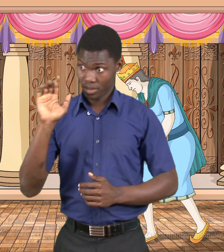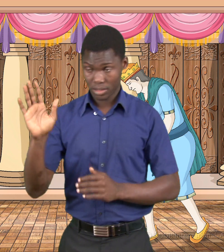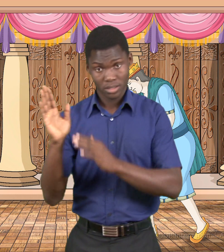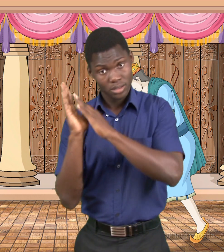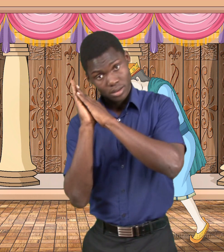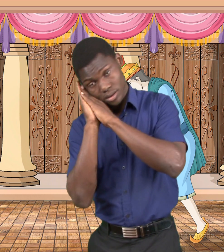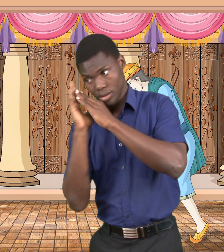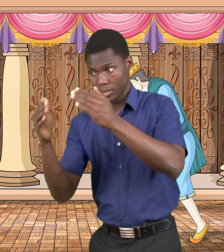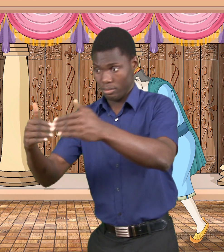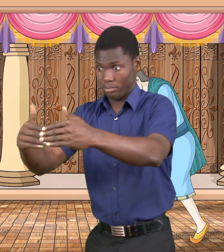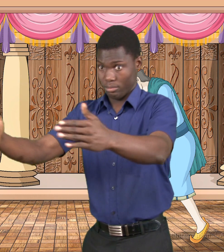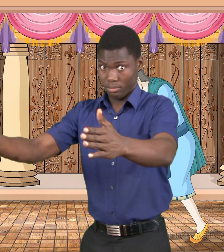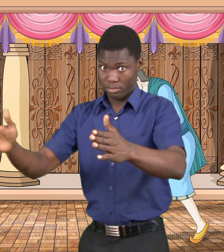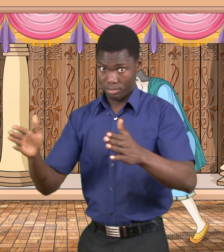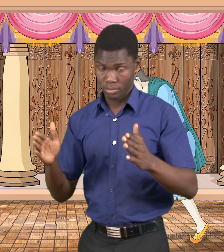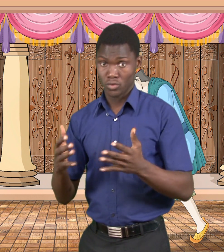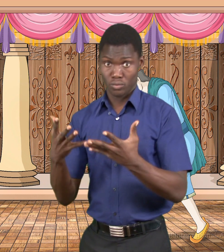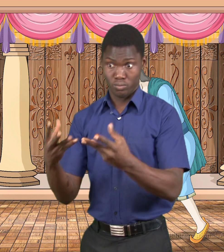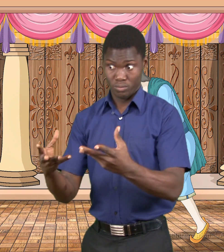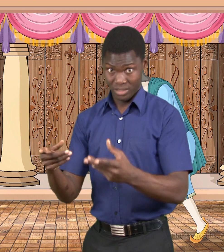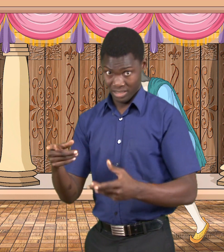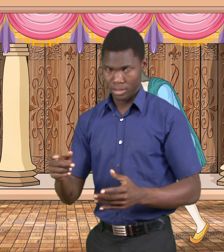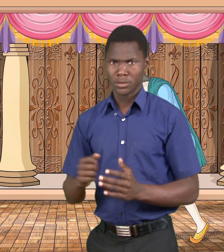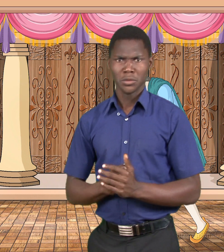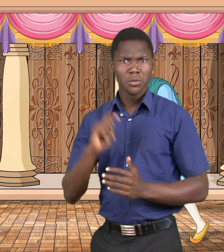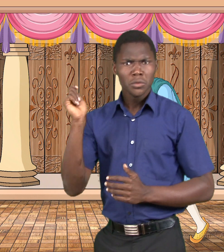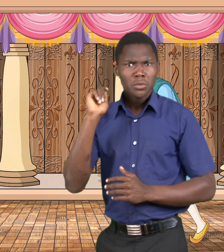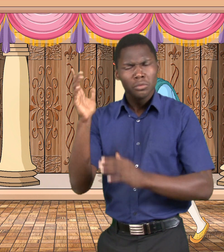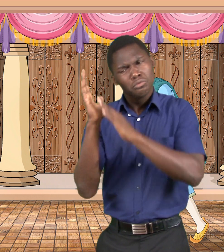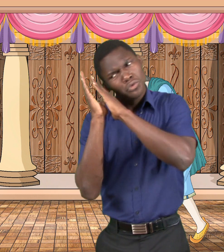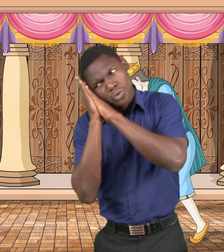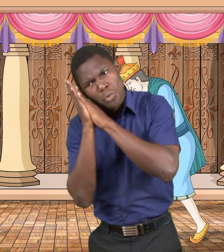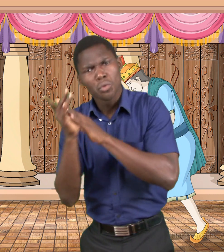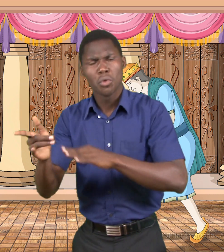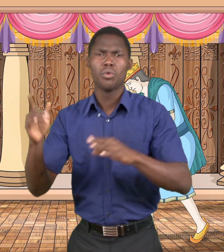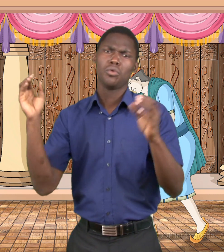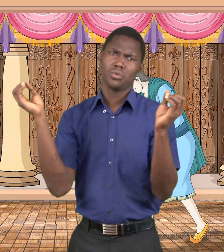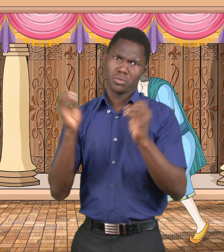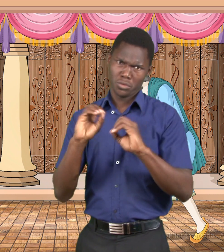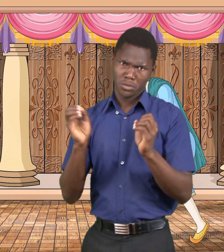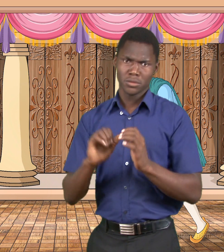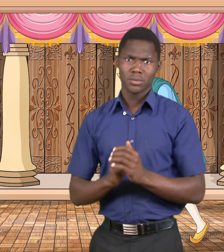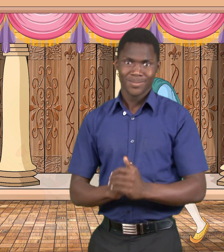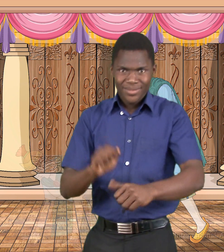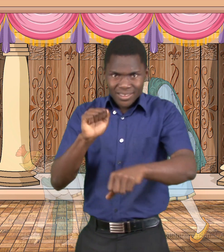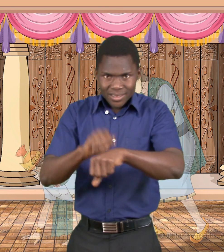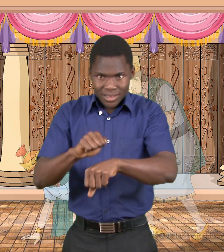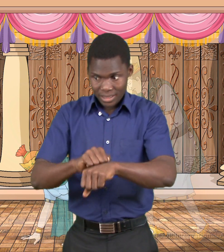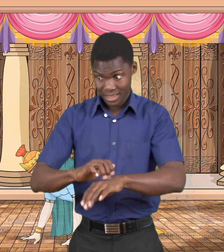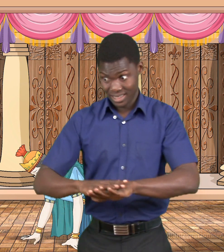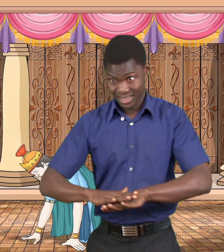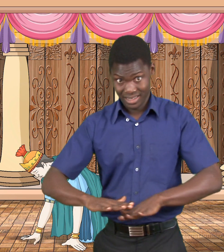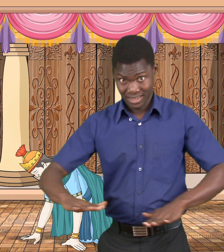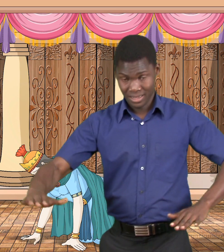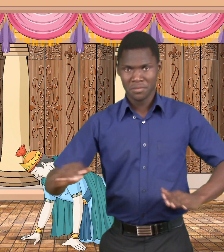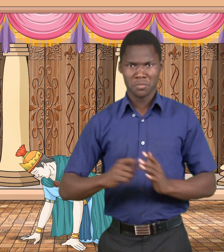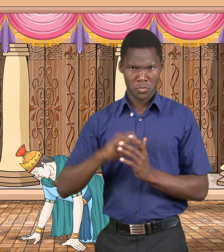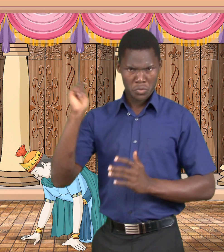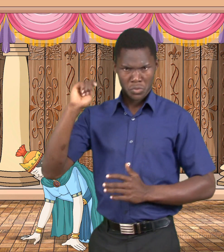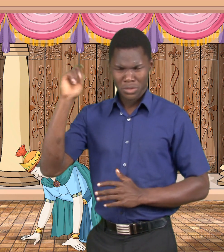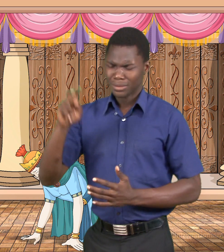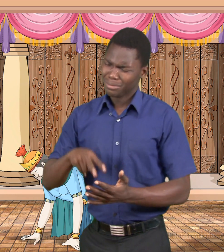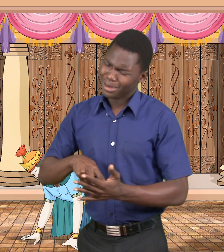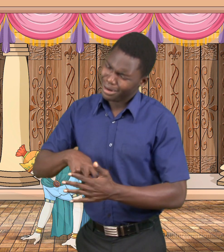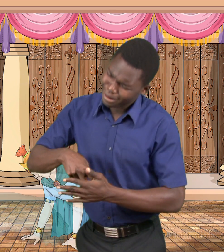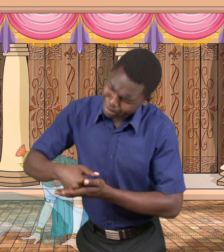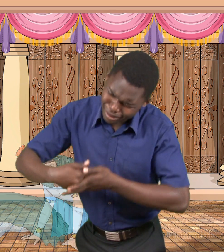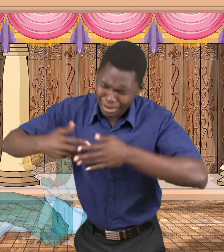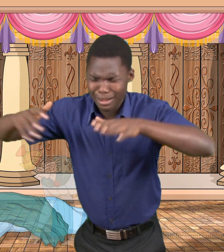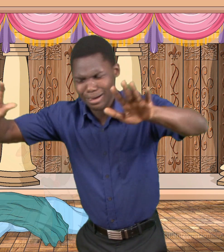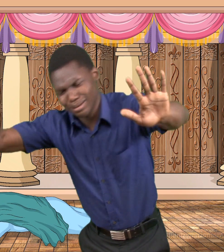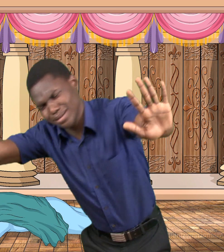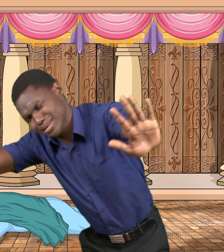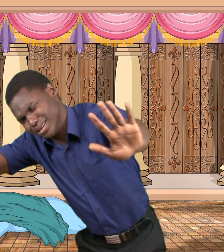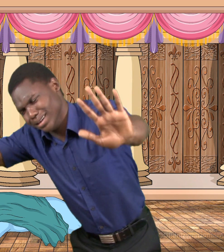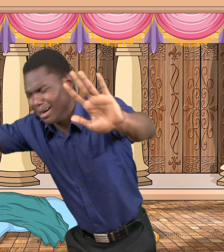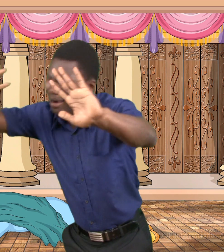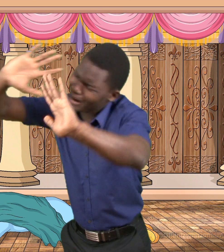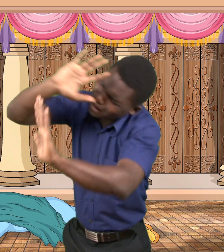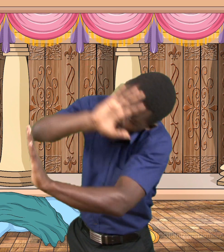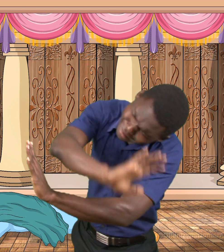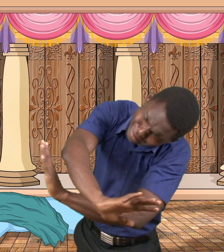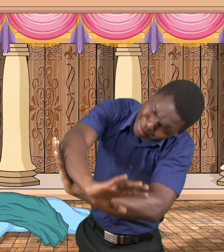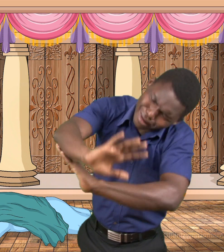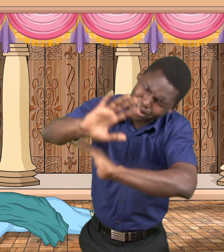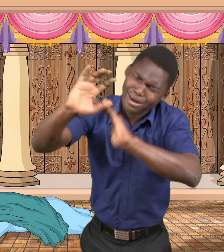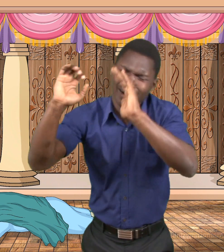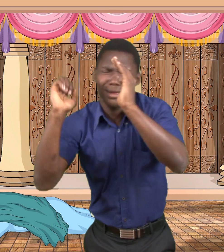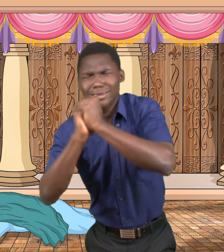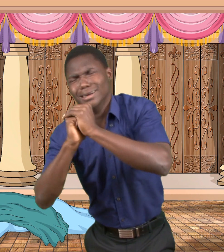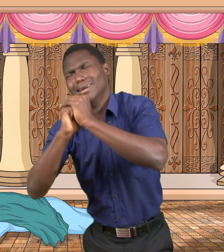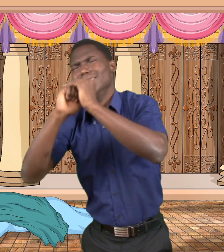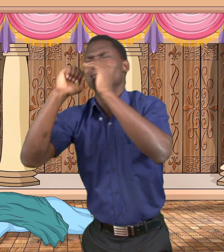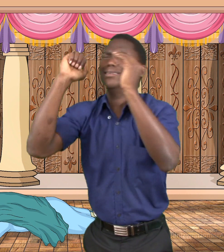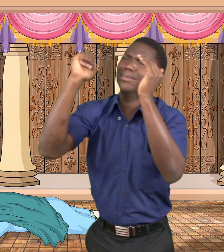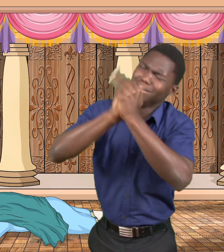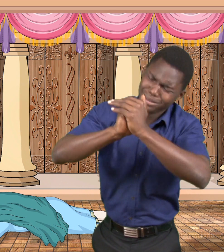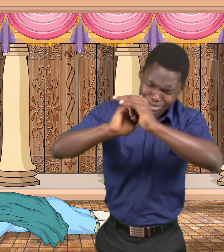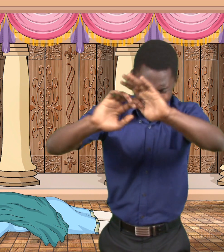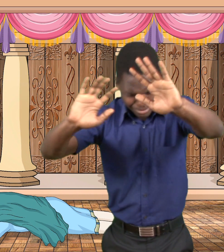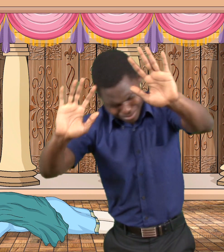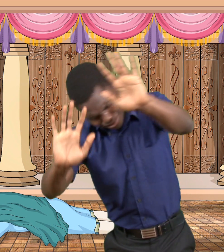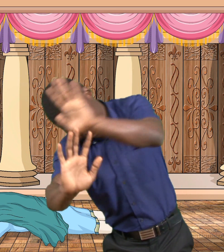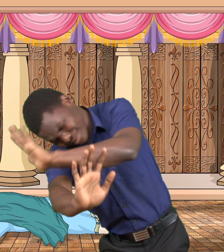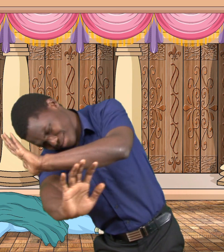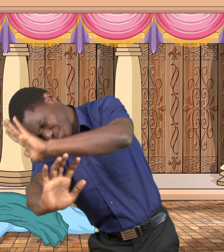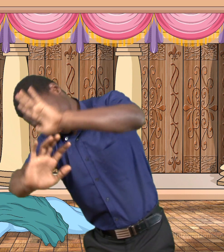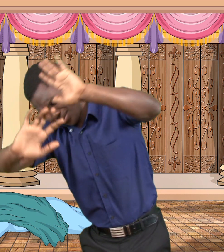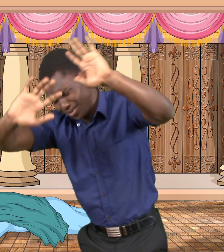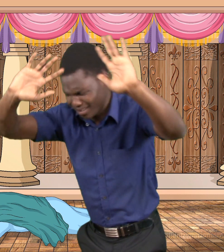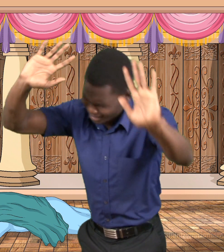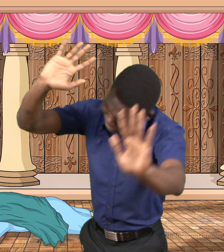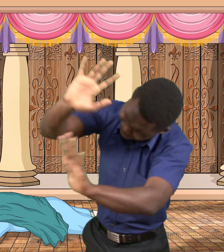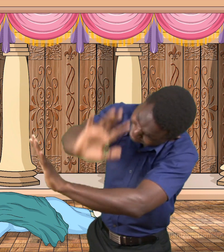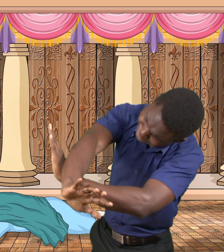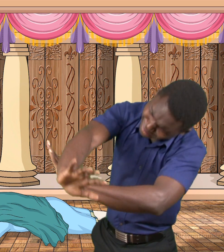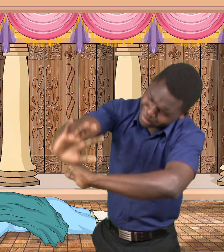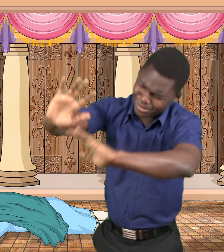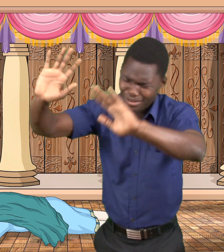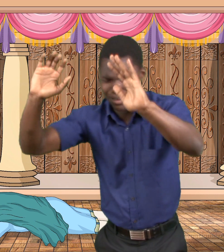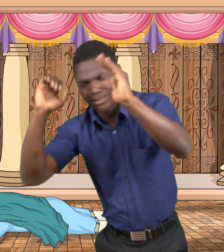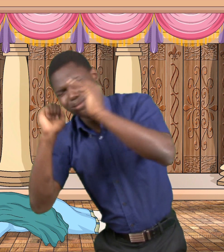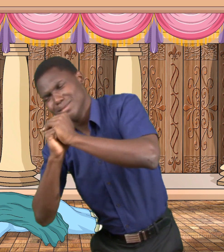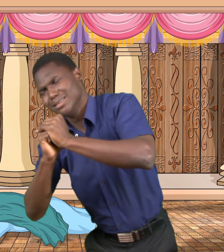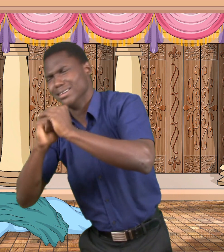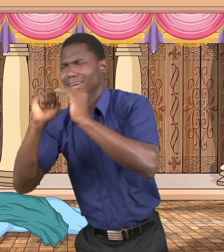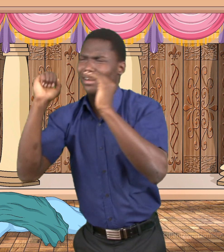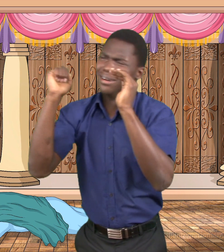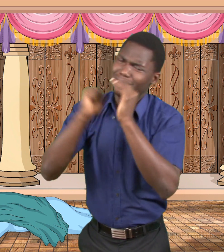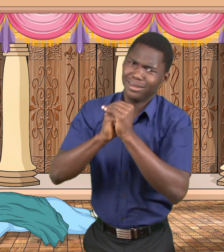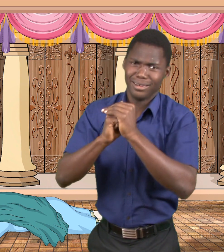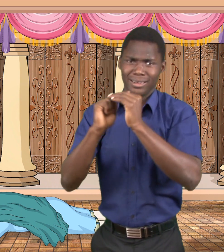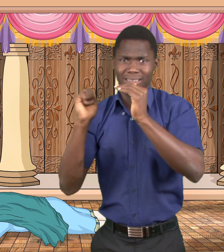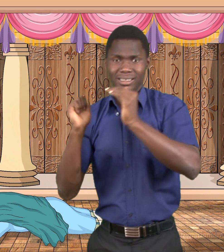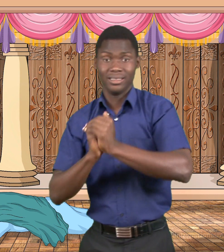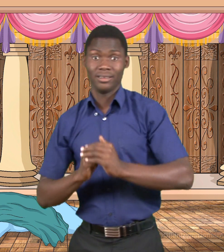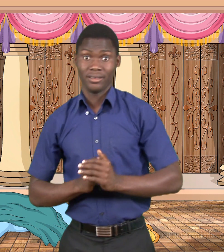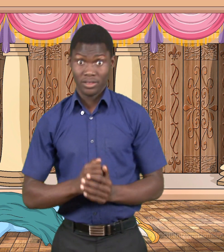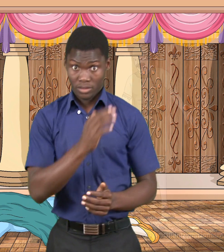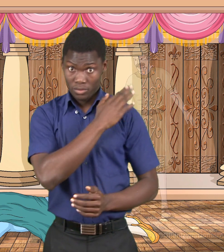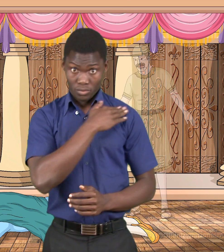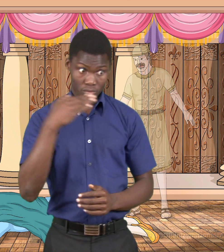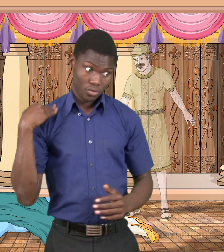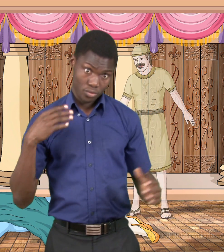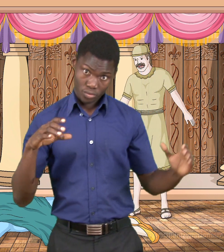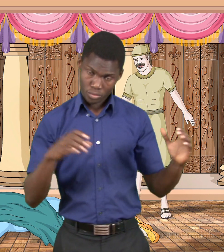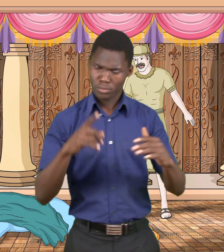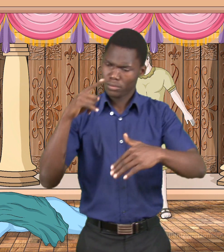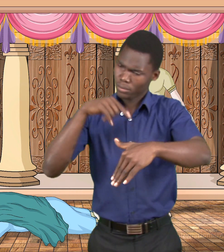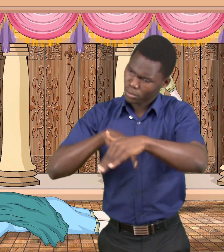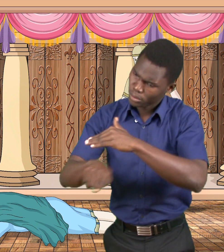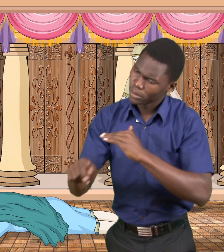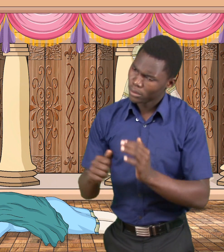He fasted and went into his house and spent the night lying in sackcloth on the ground.